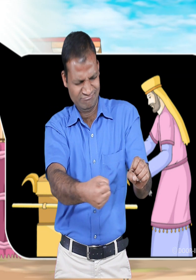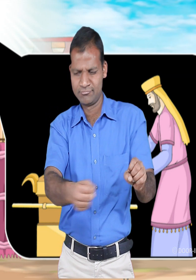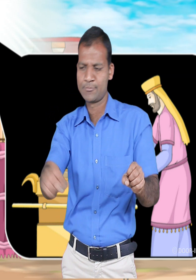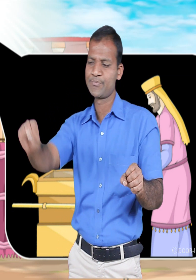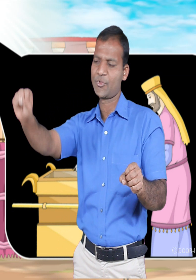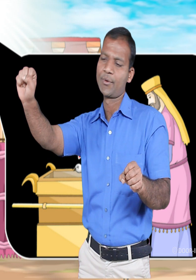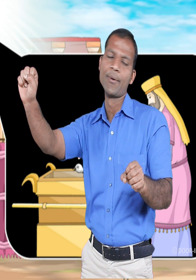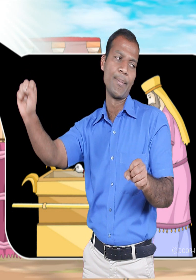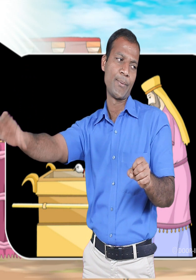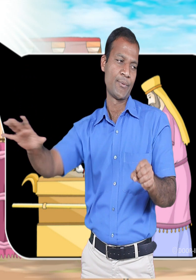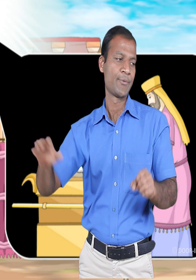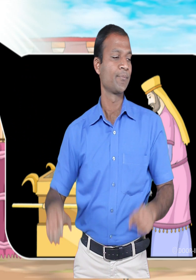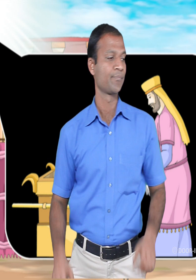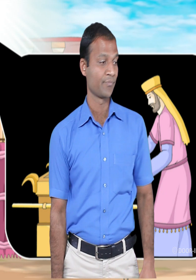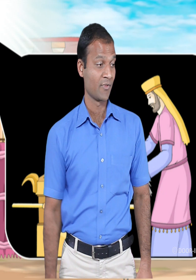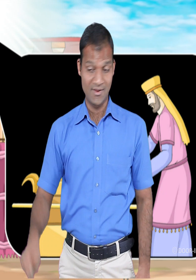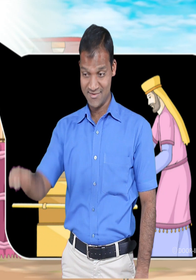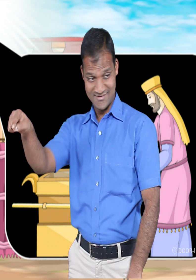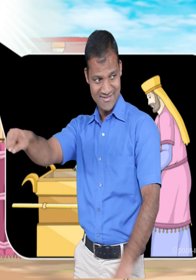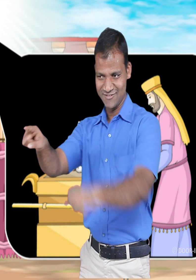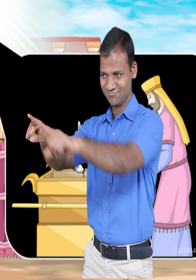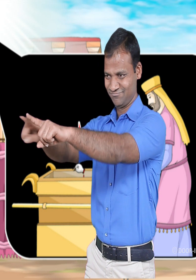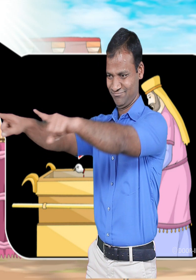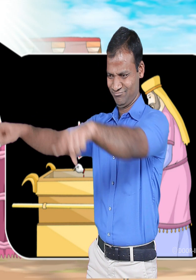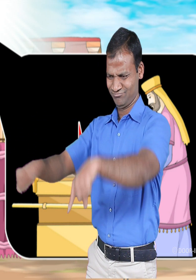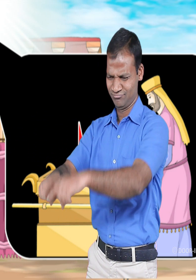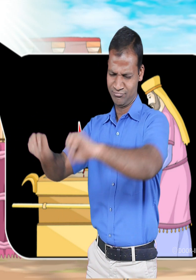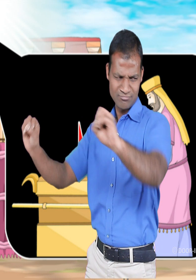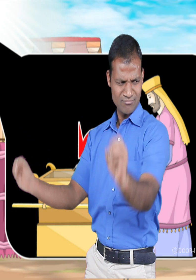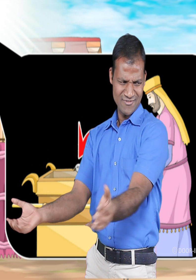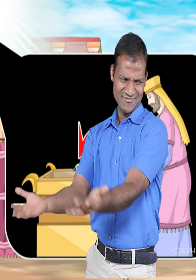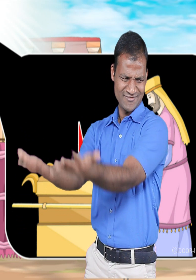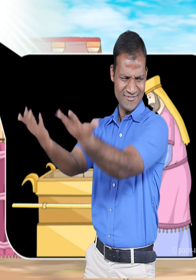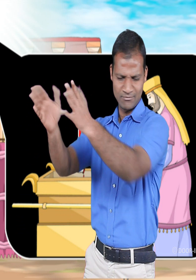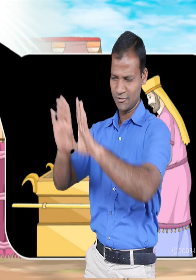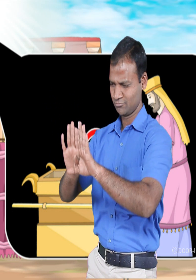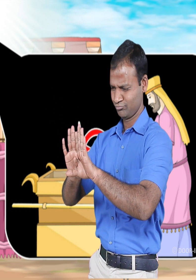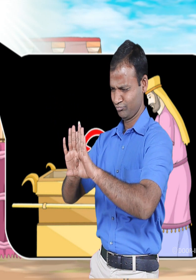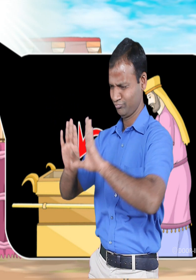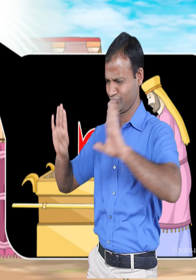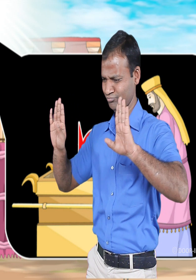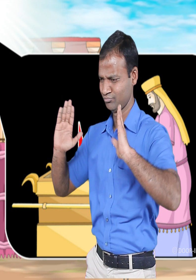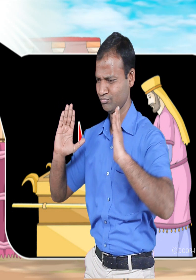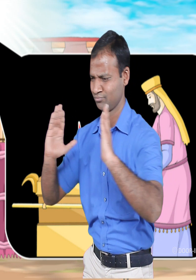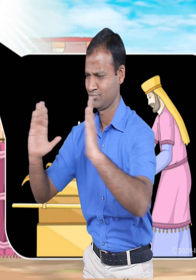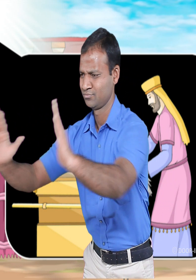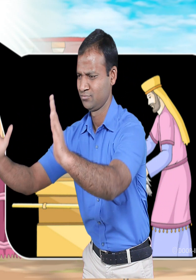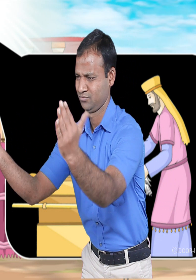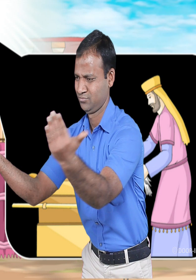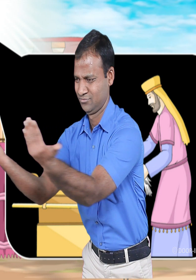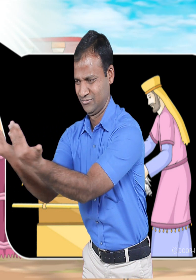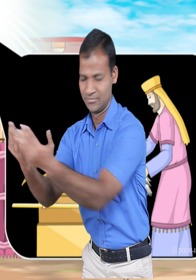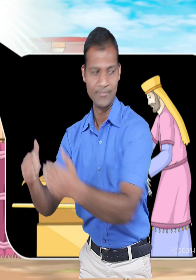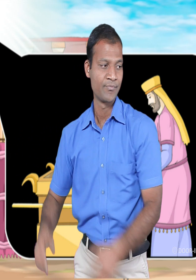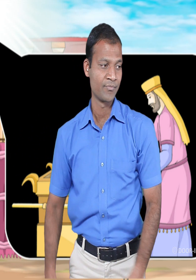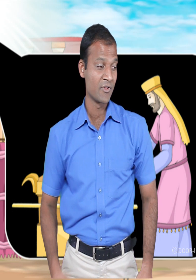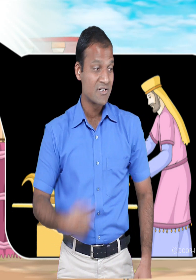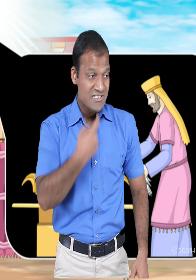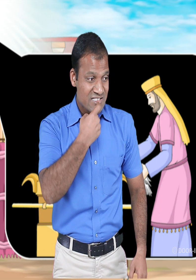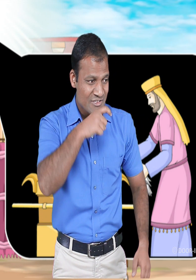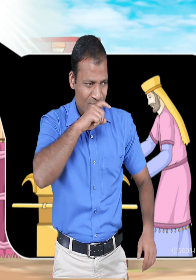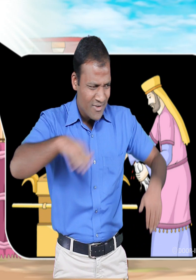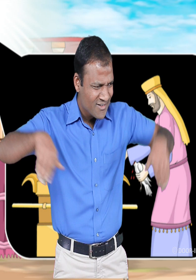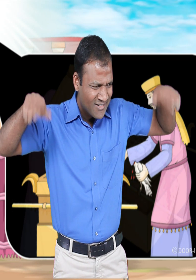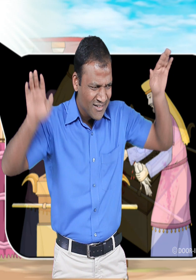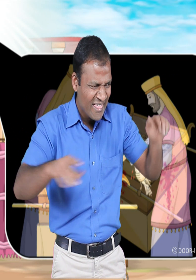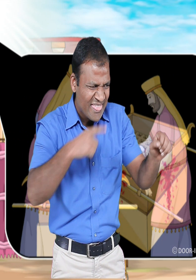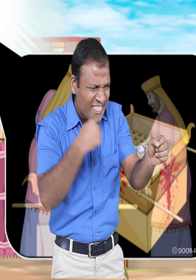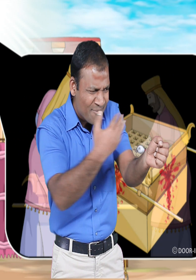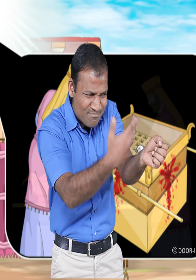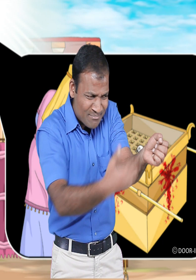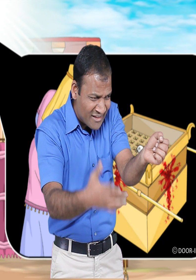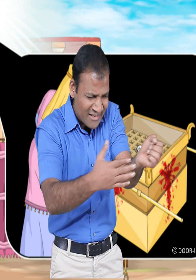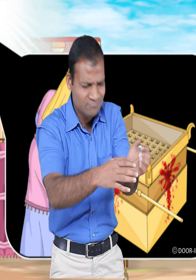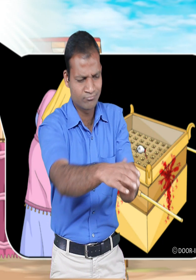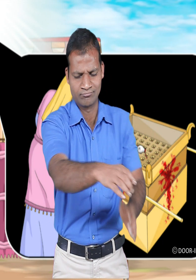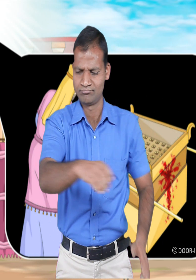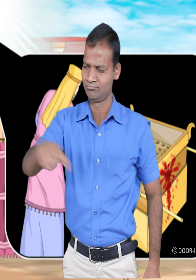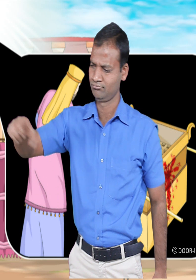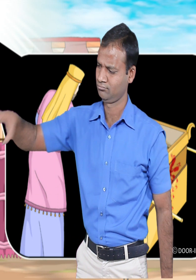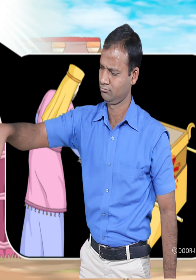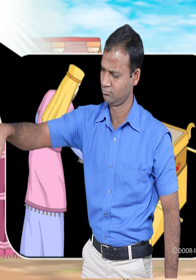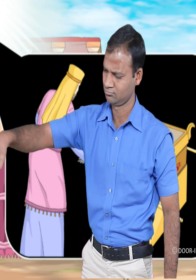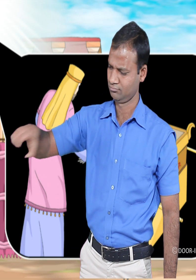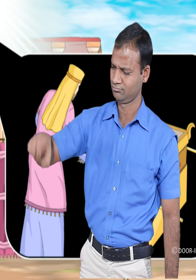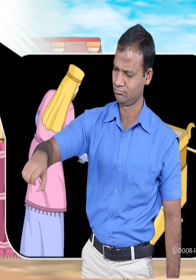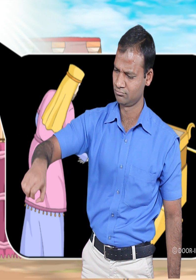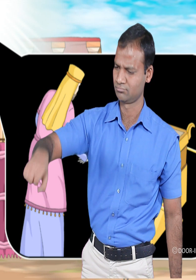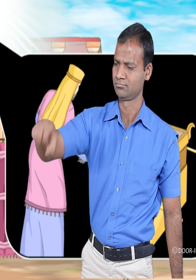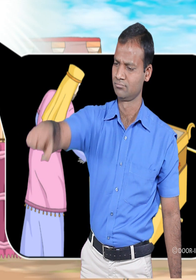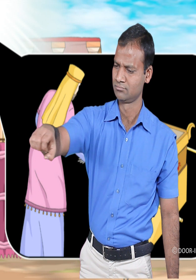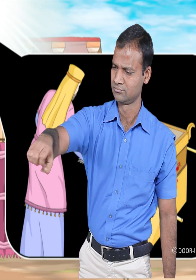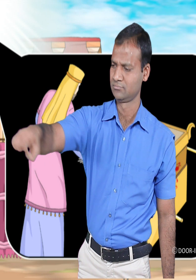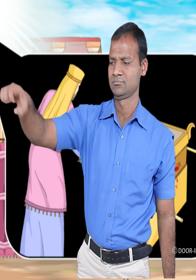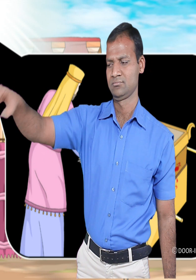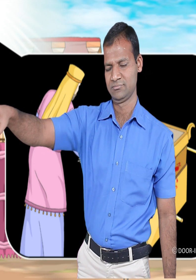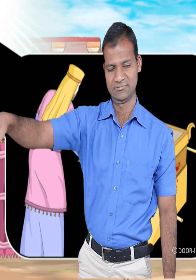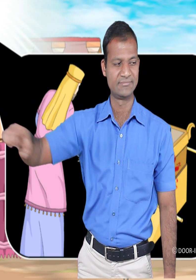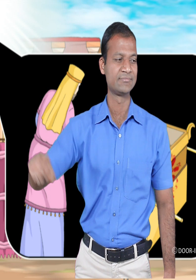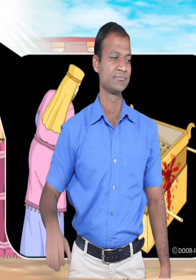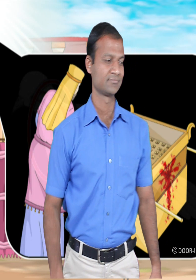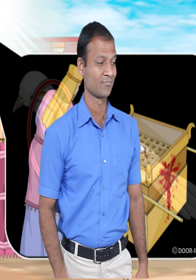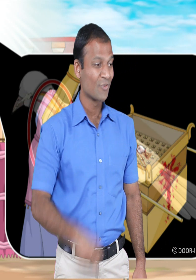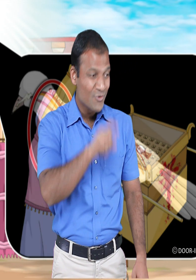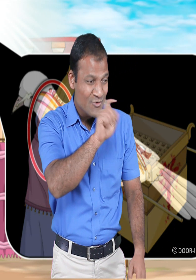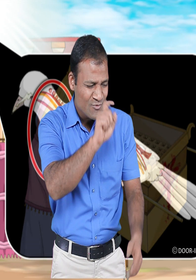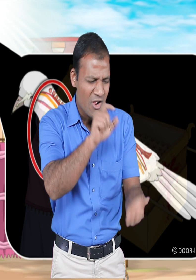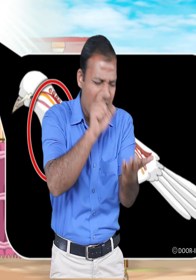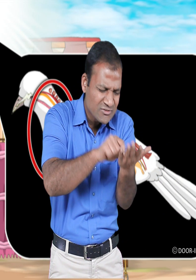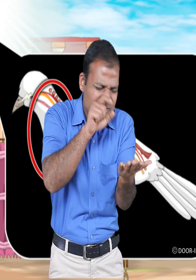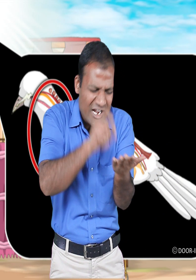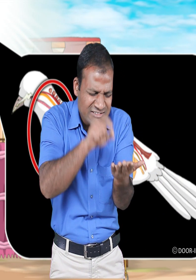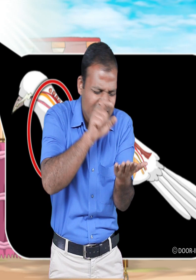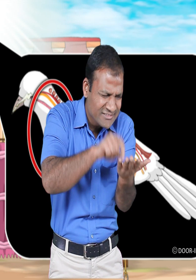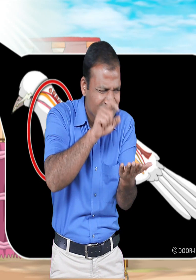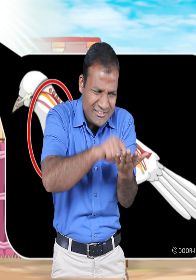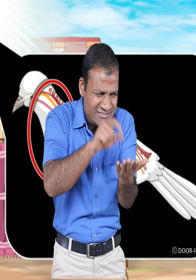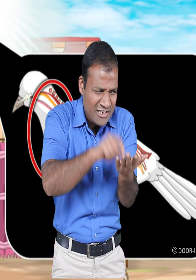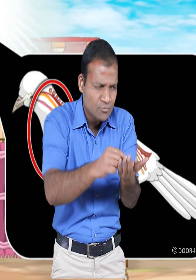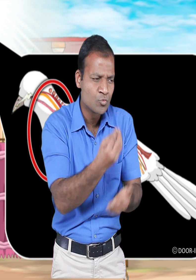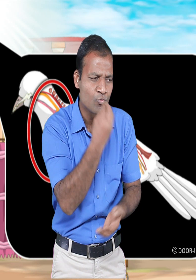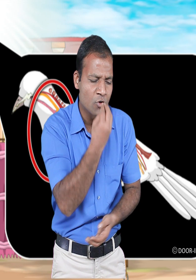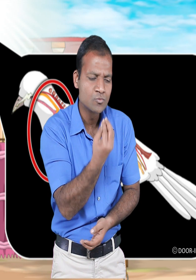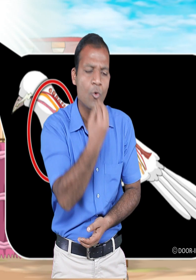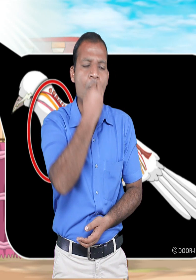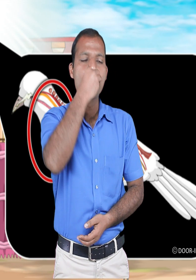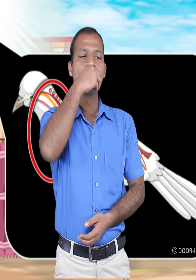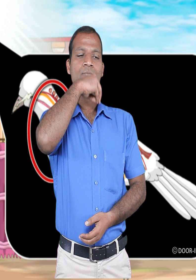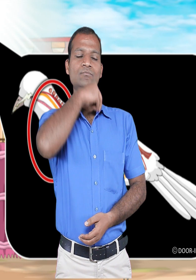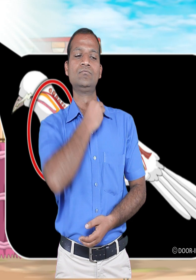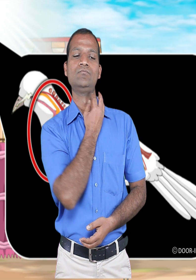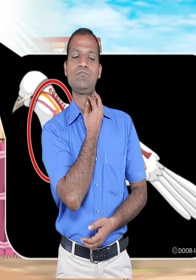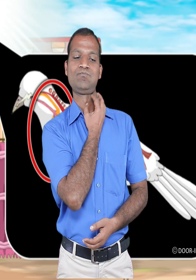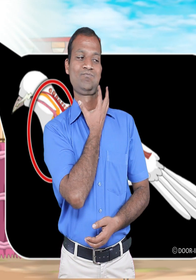its blood should be drained out on the side of the altar.